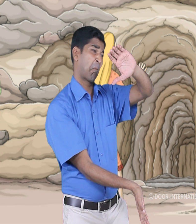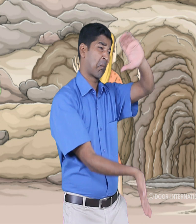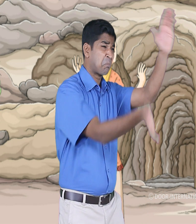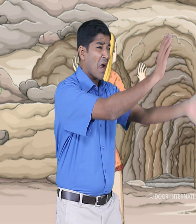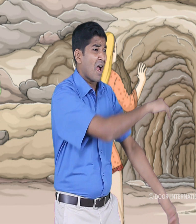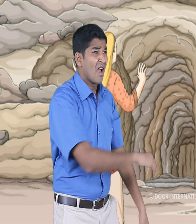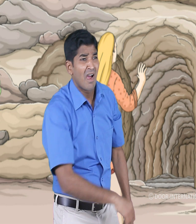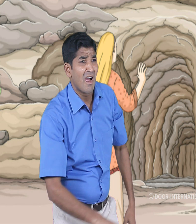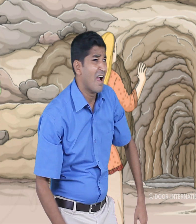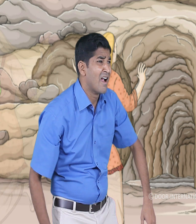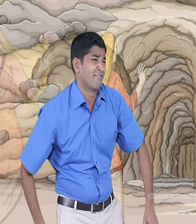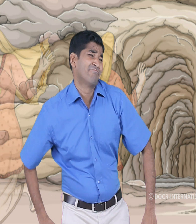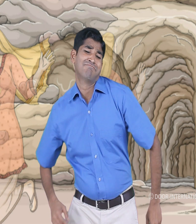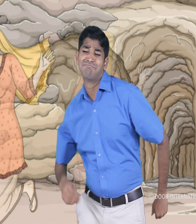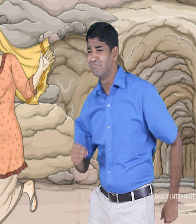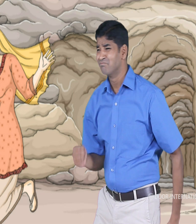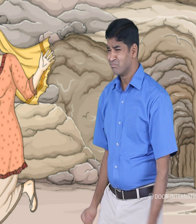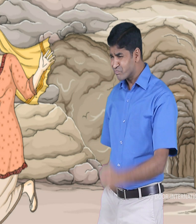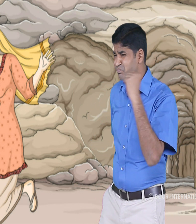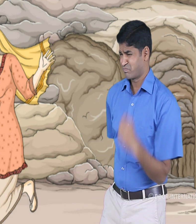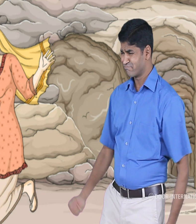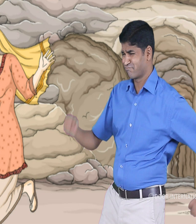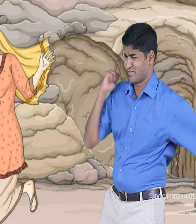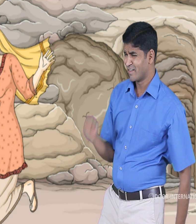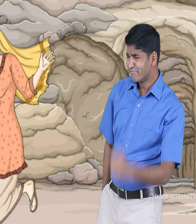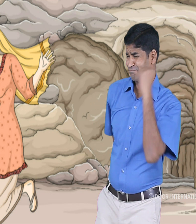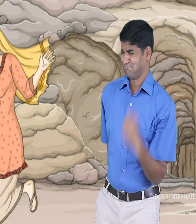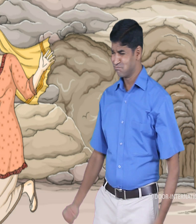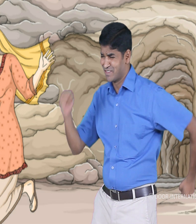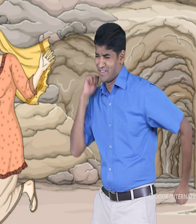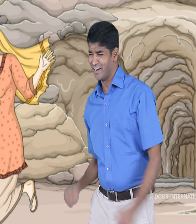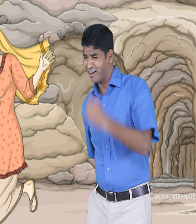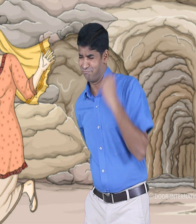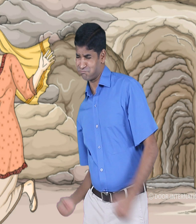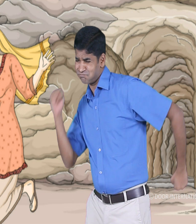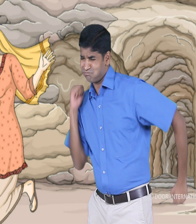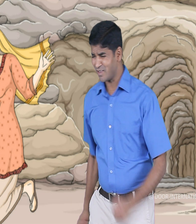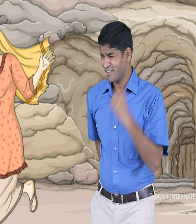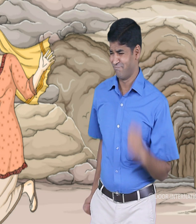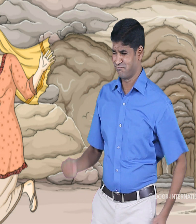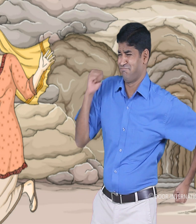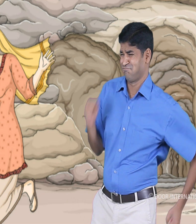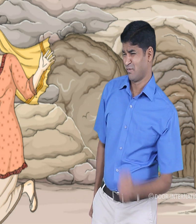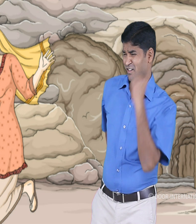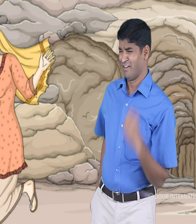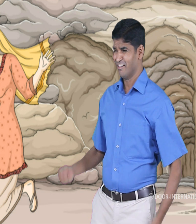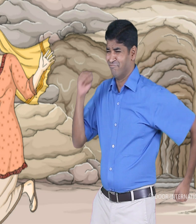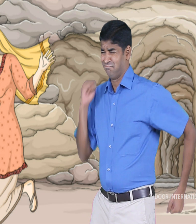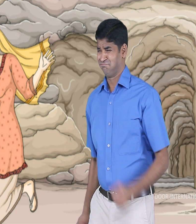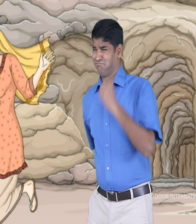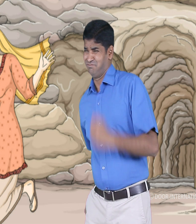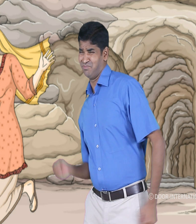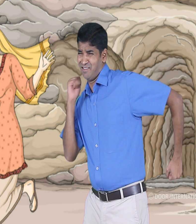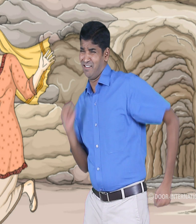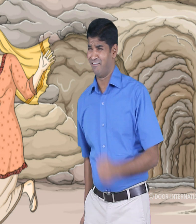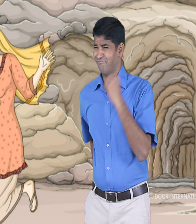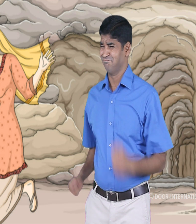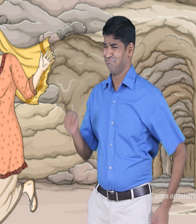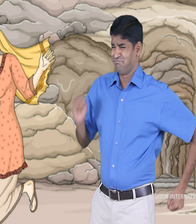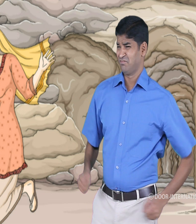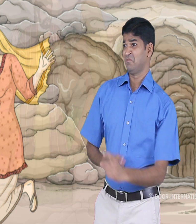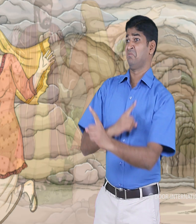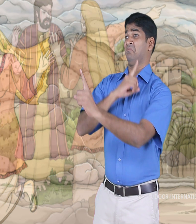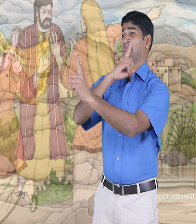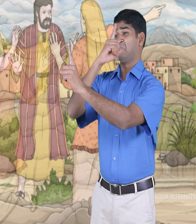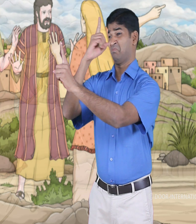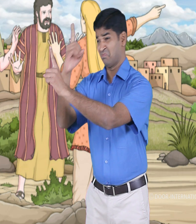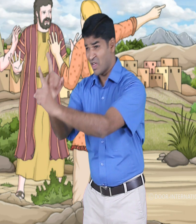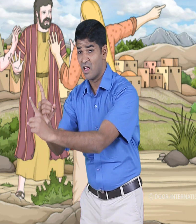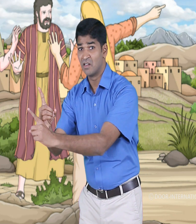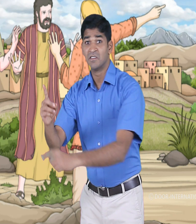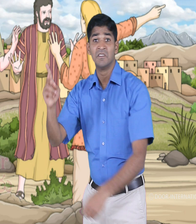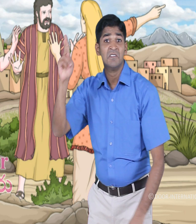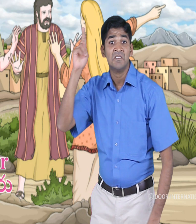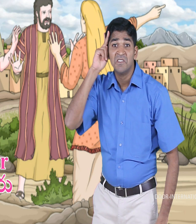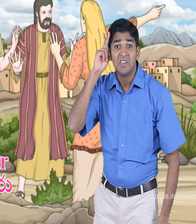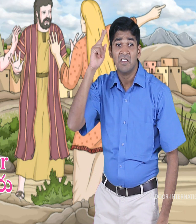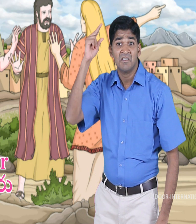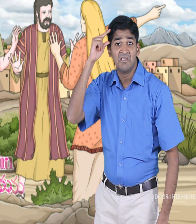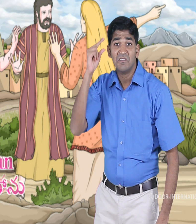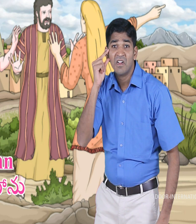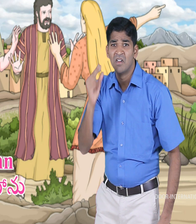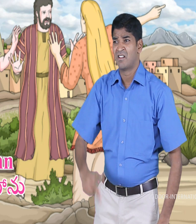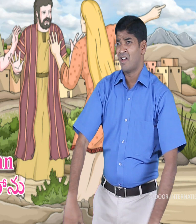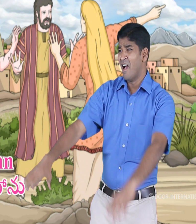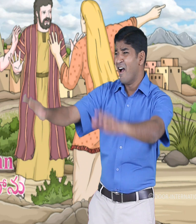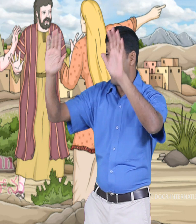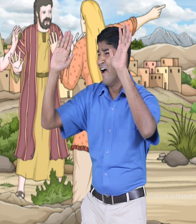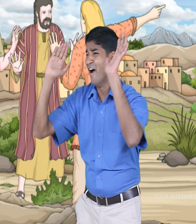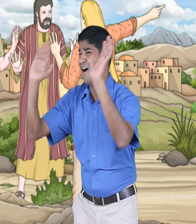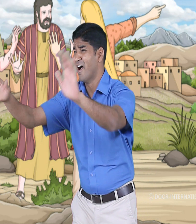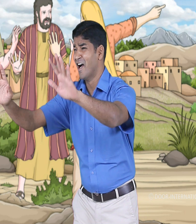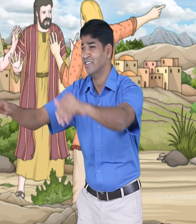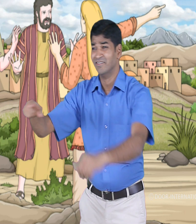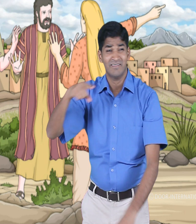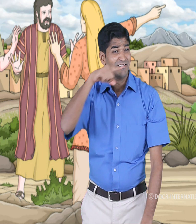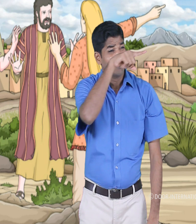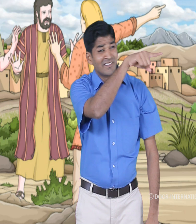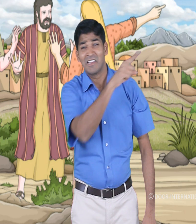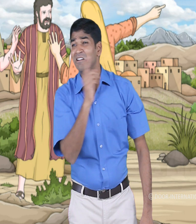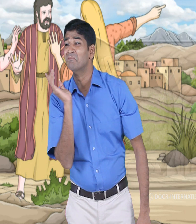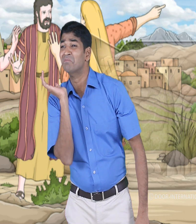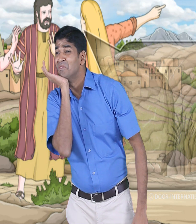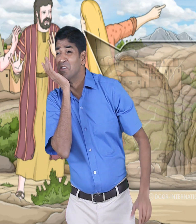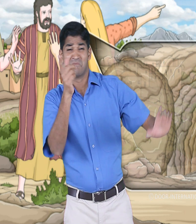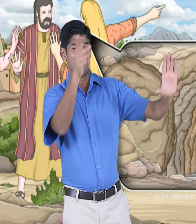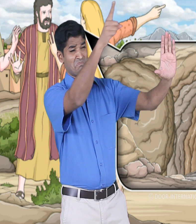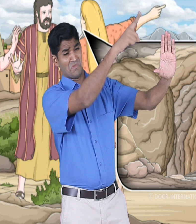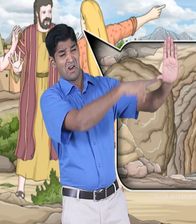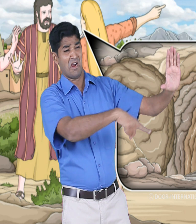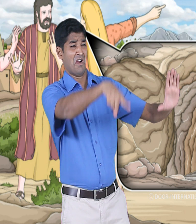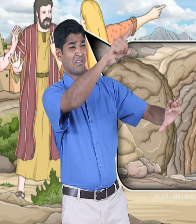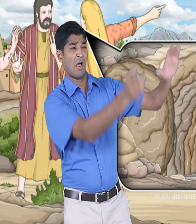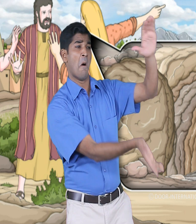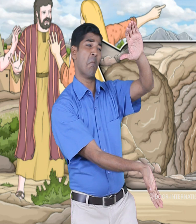So she came running to Simon Peter and the other disciple, the one whom Jesus loved.